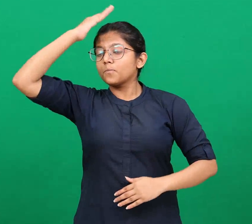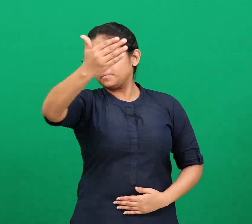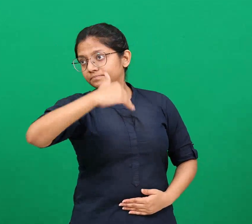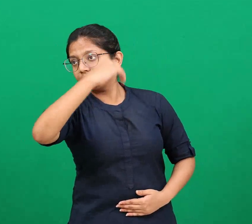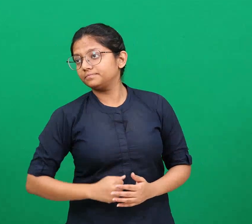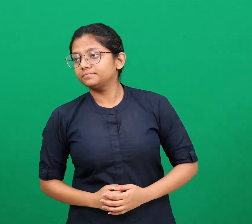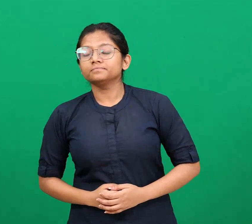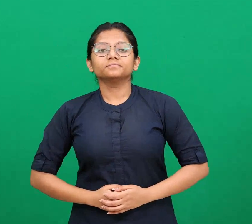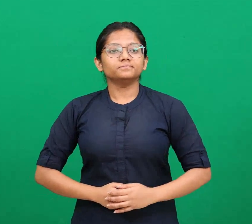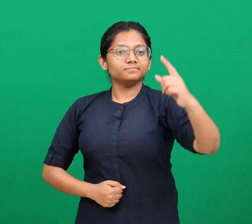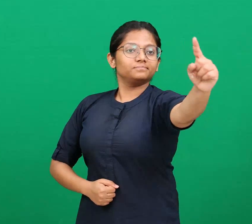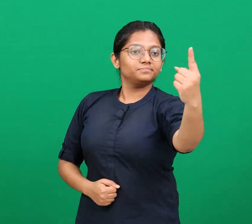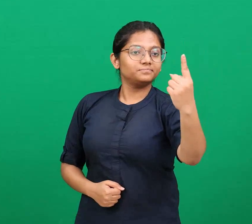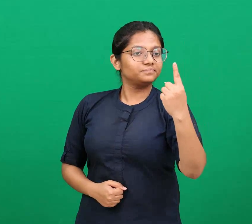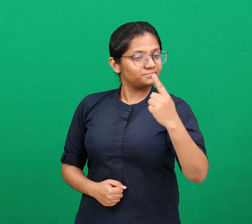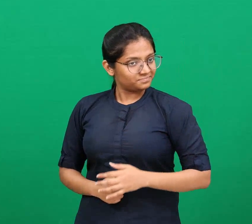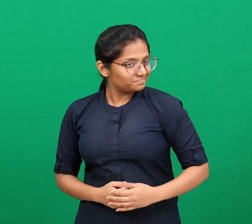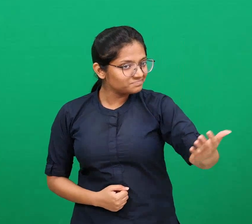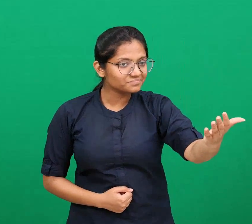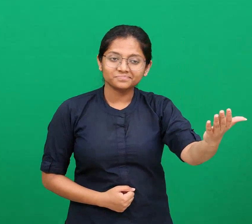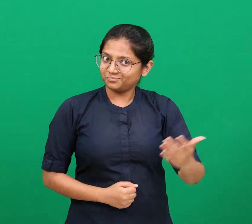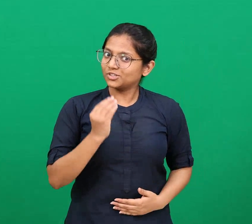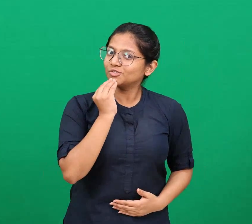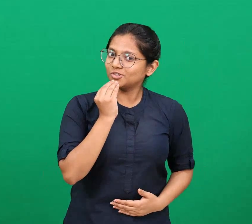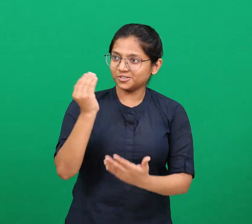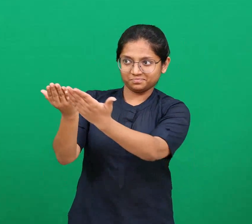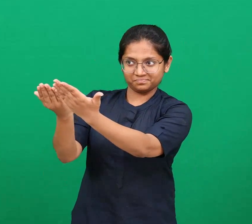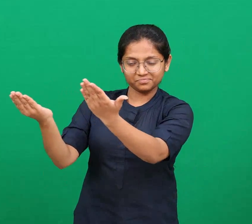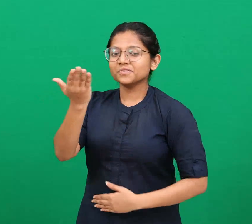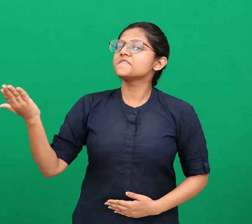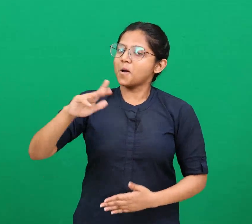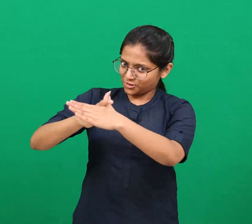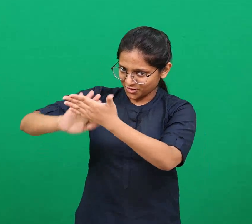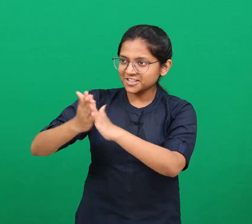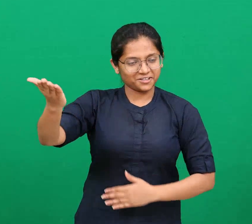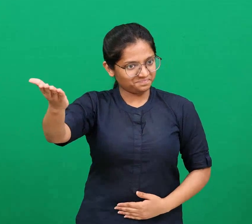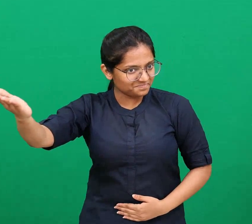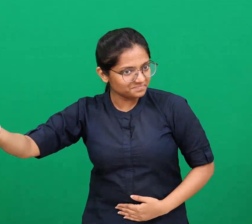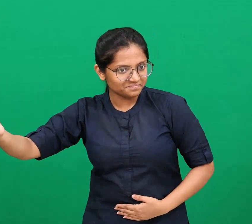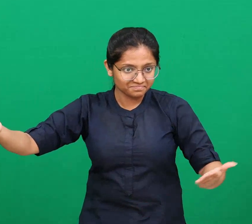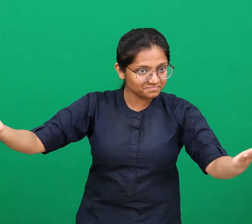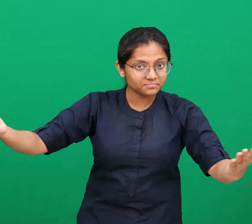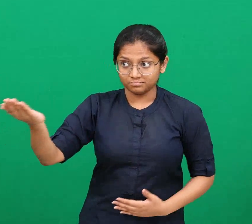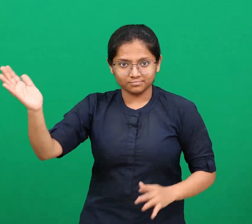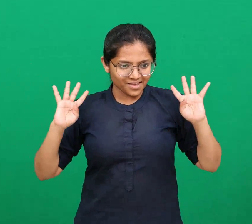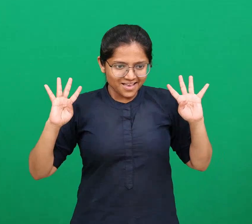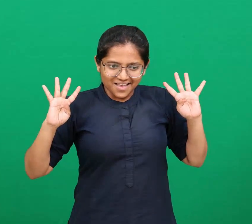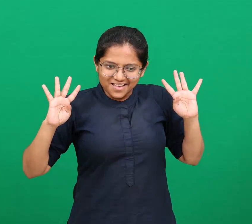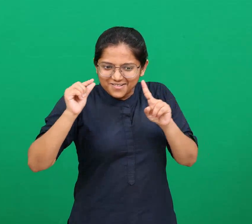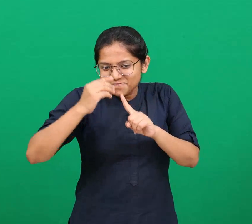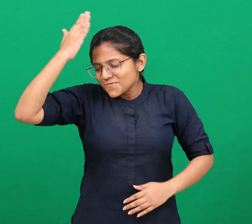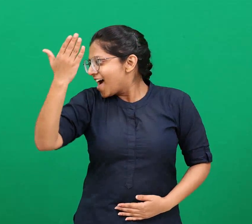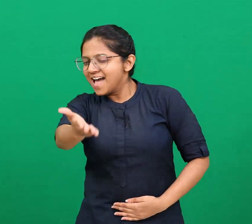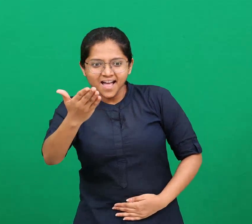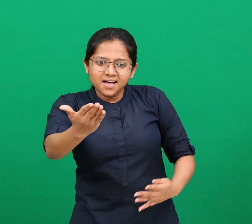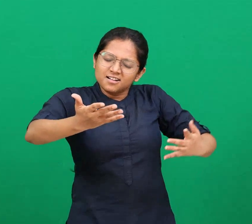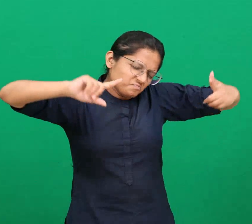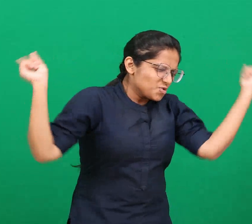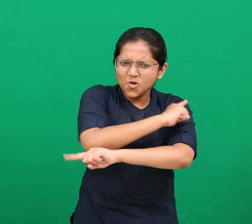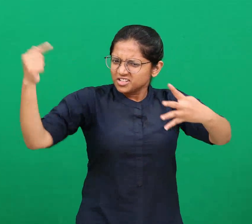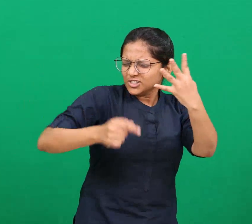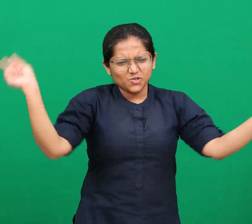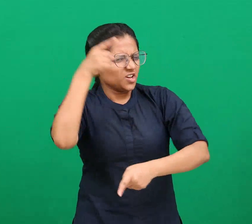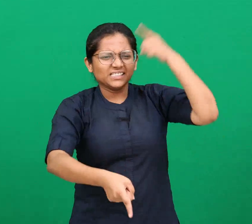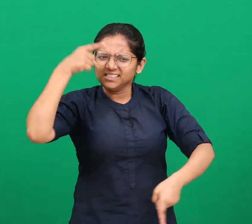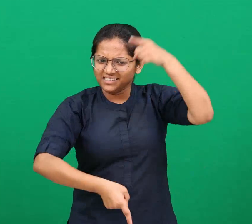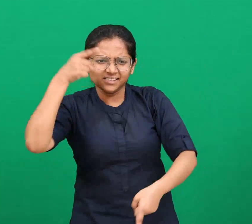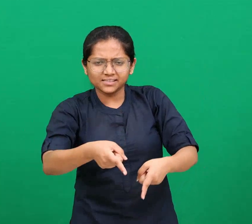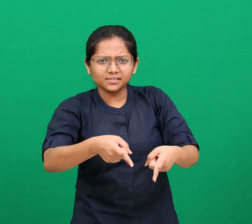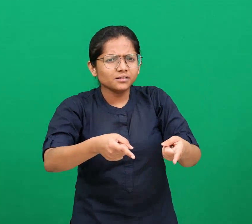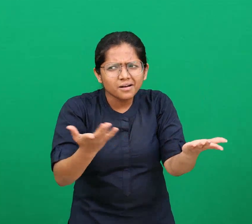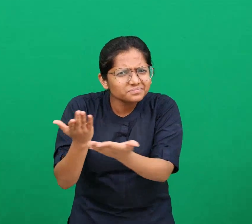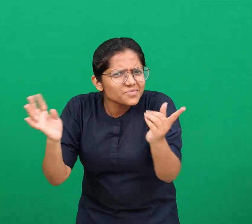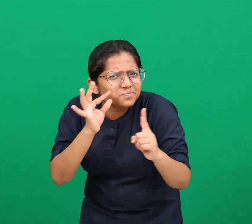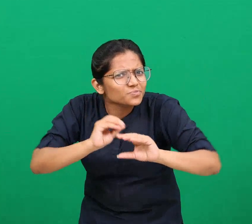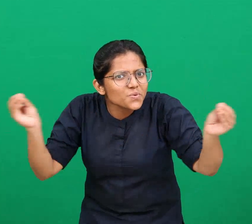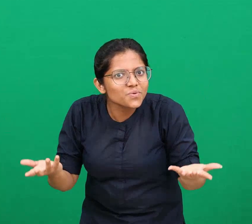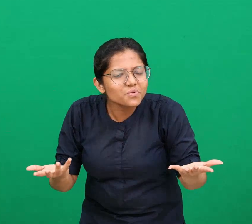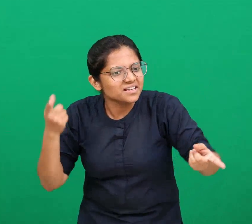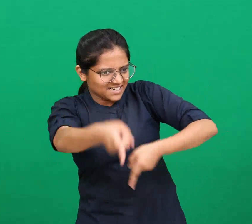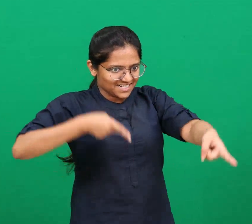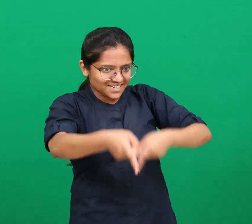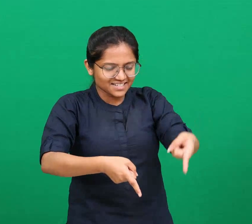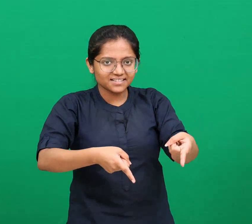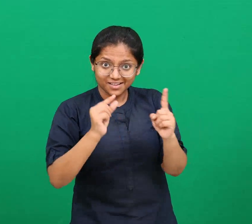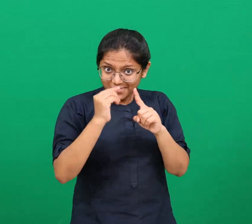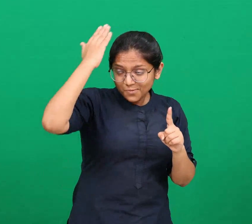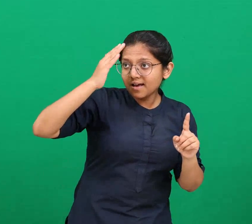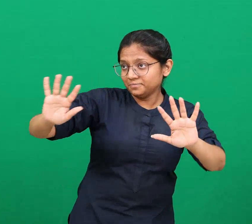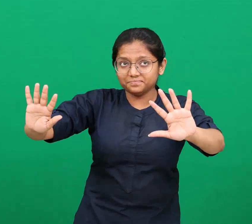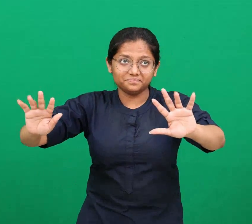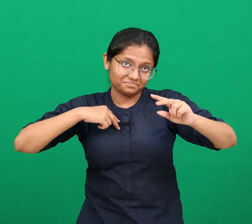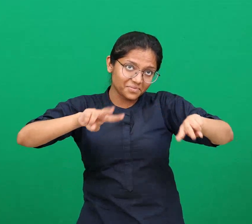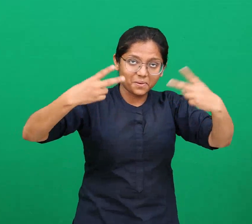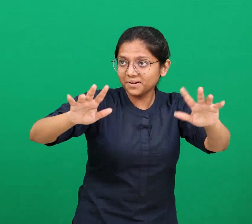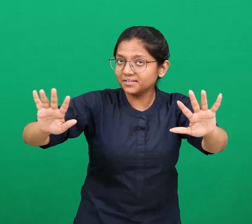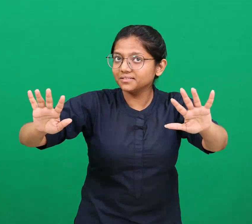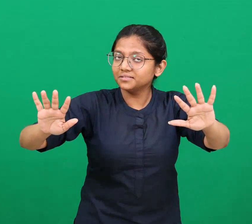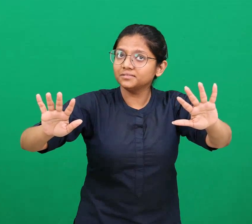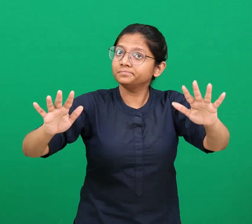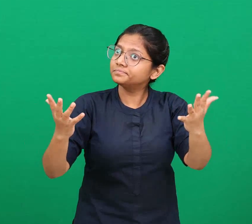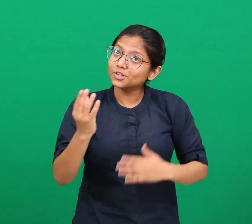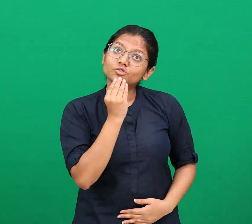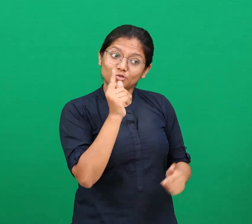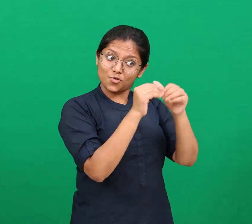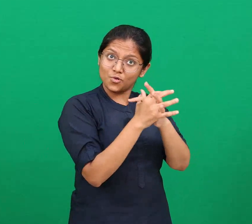When Paul arrived, the Jews who had come down from Jerusalem stood around him, bringing many serious charges that they could not prove.